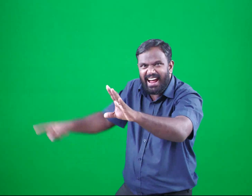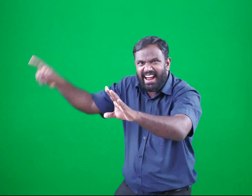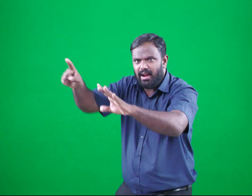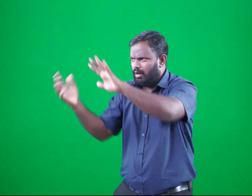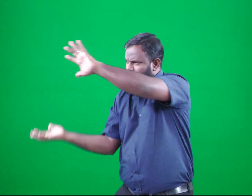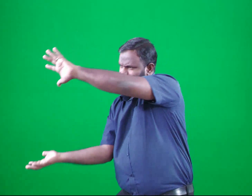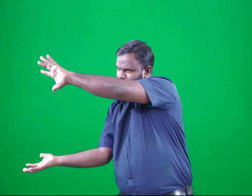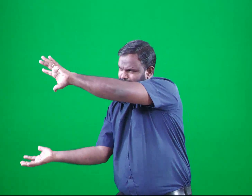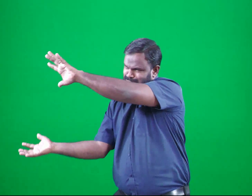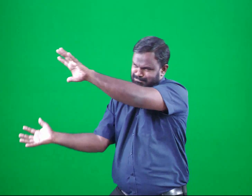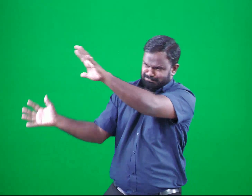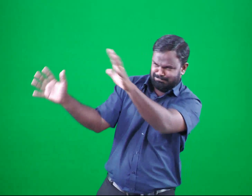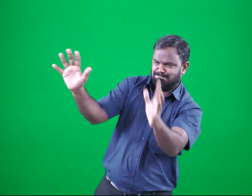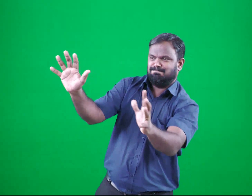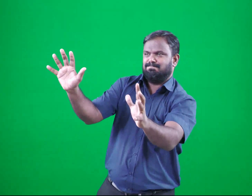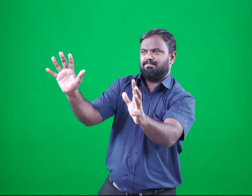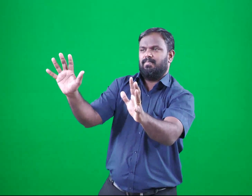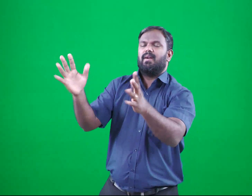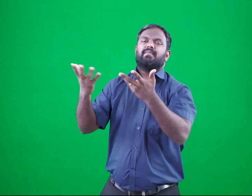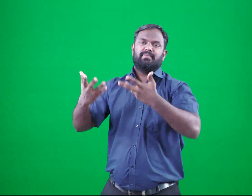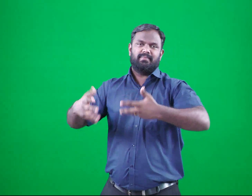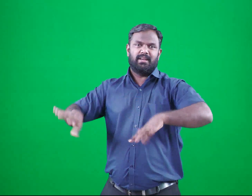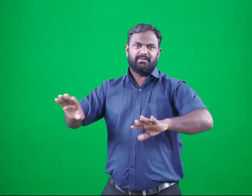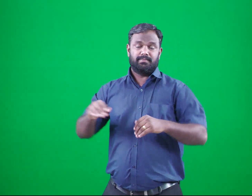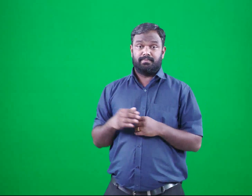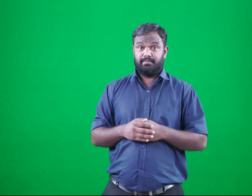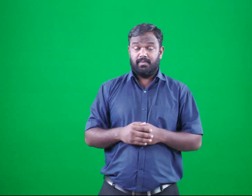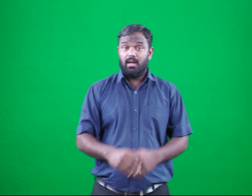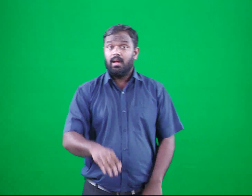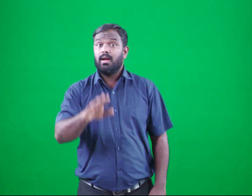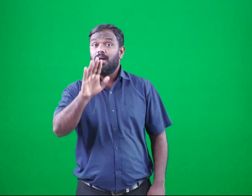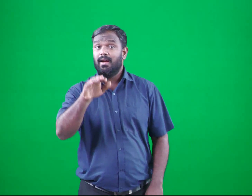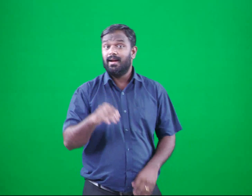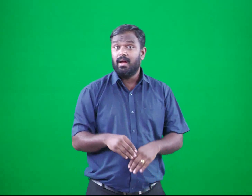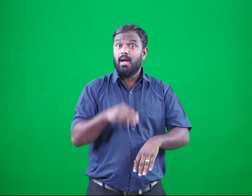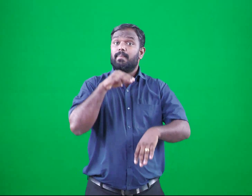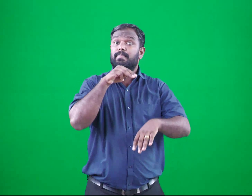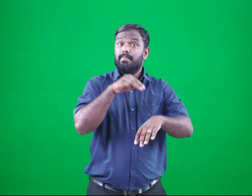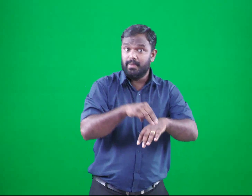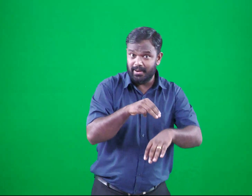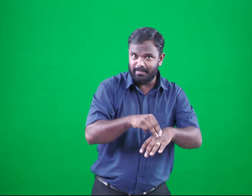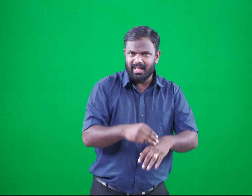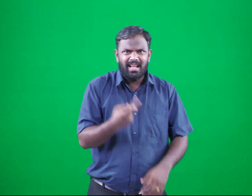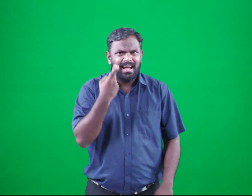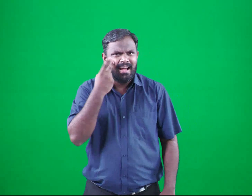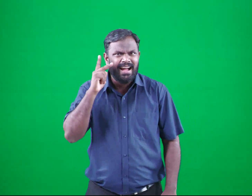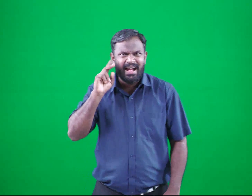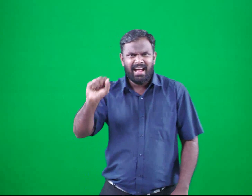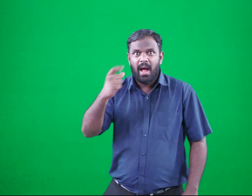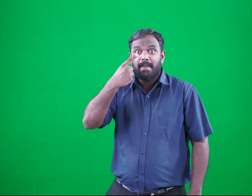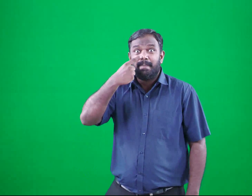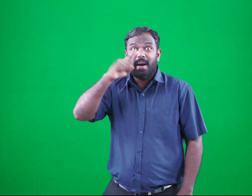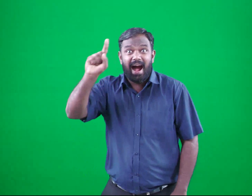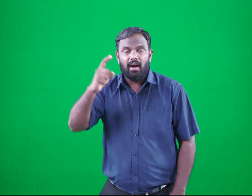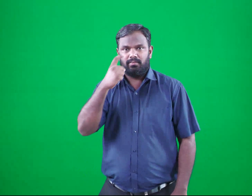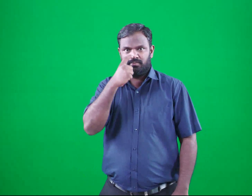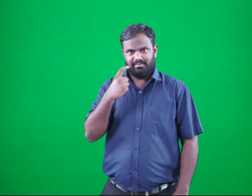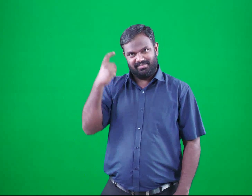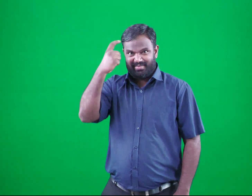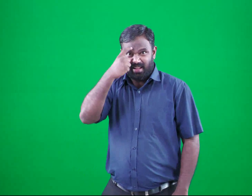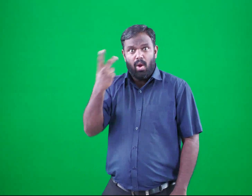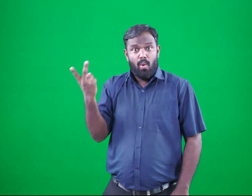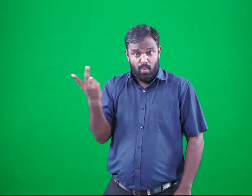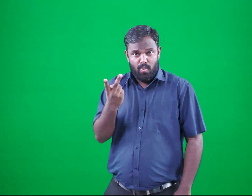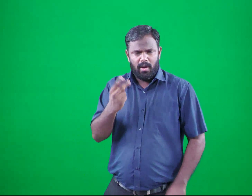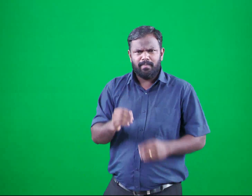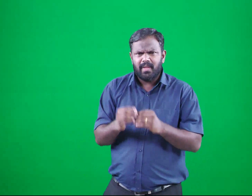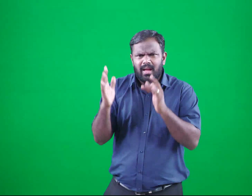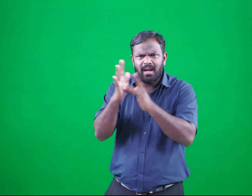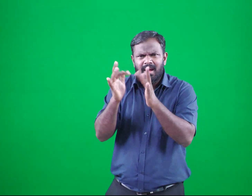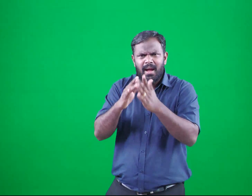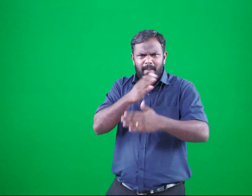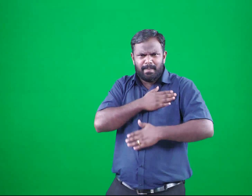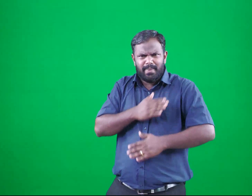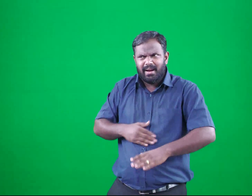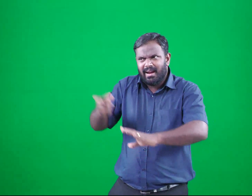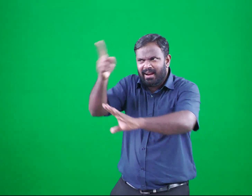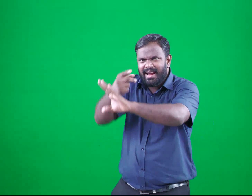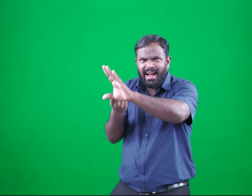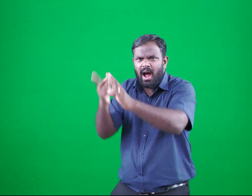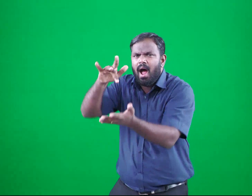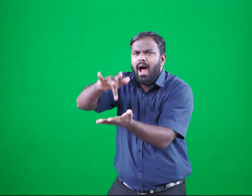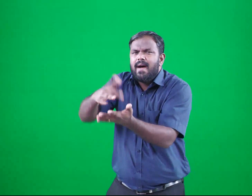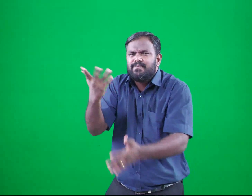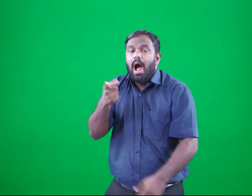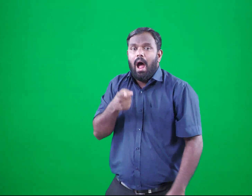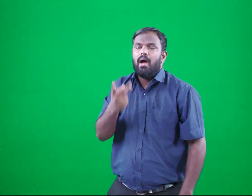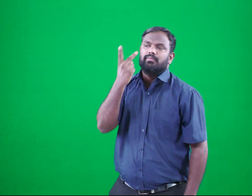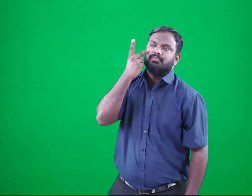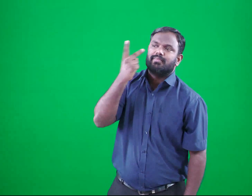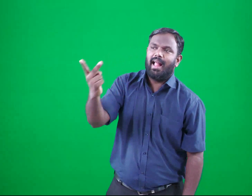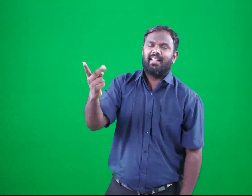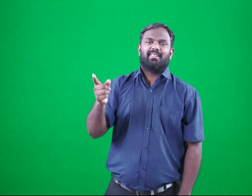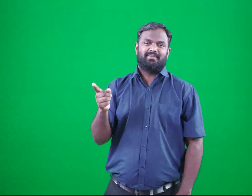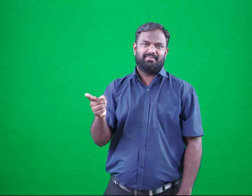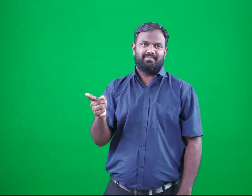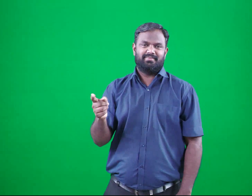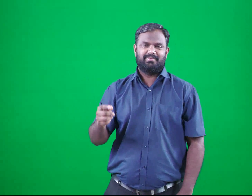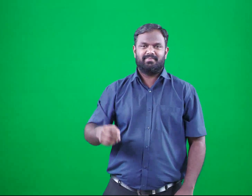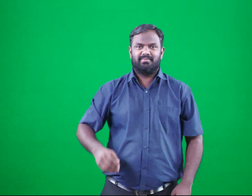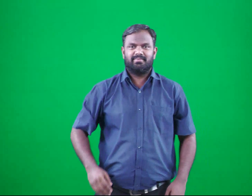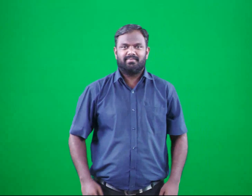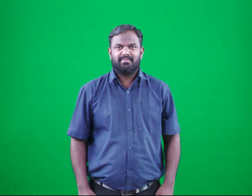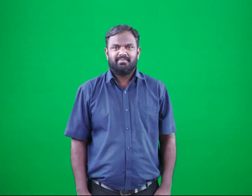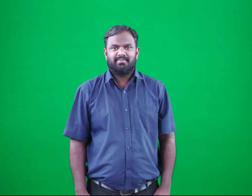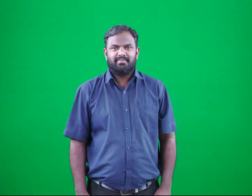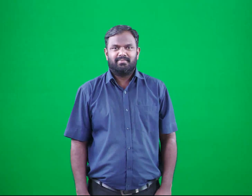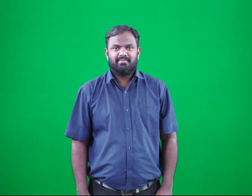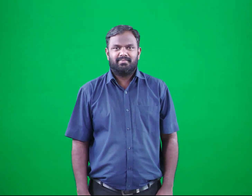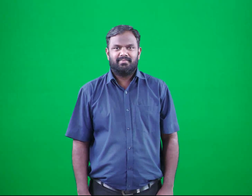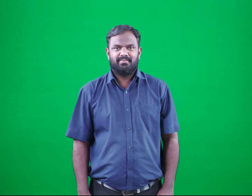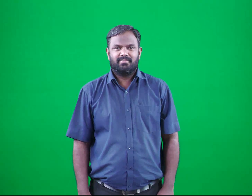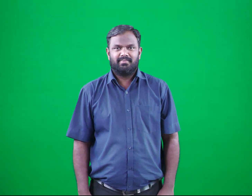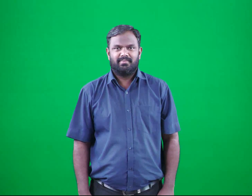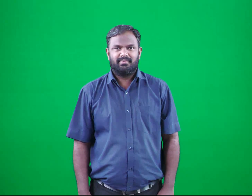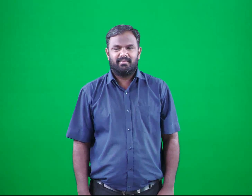Mary Magdalene and Mary the mother of Joseph saw where His body was placed.